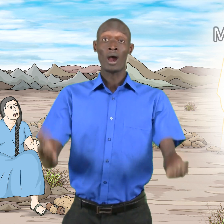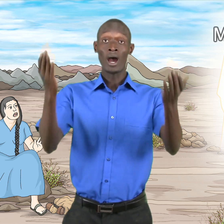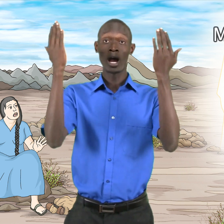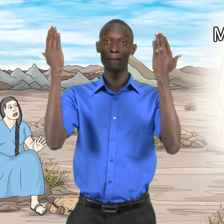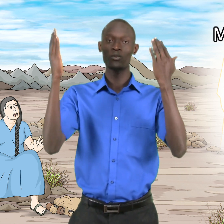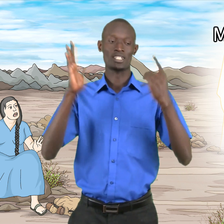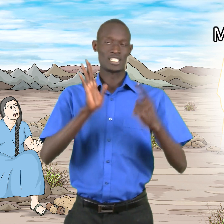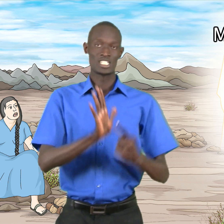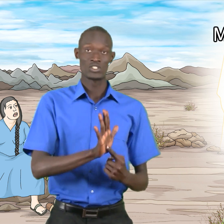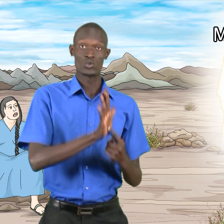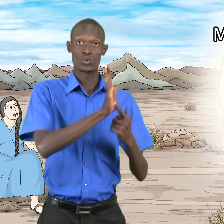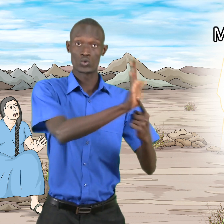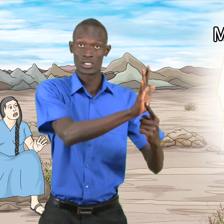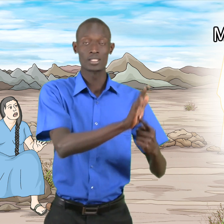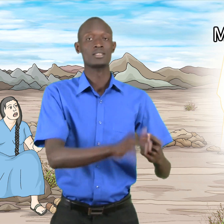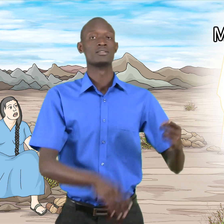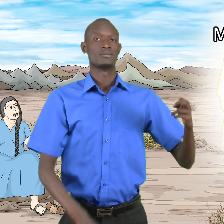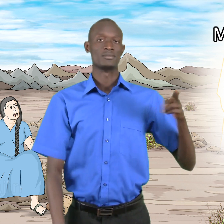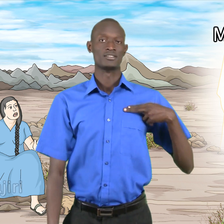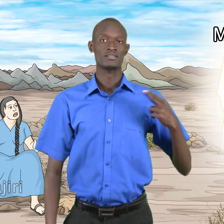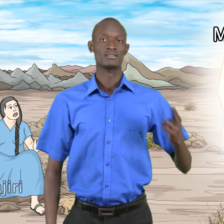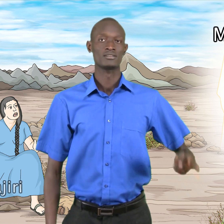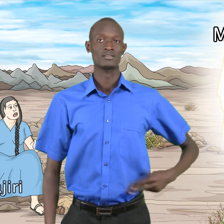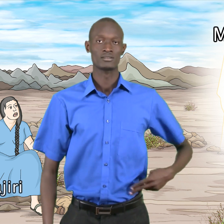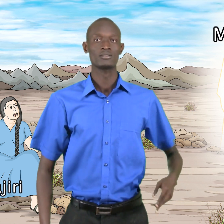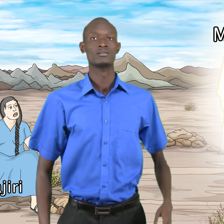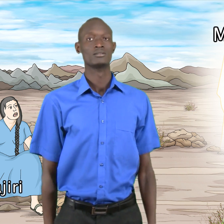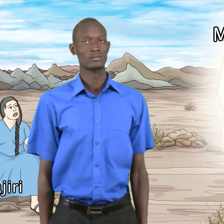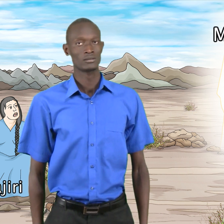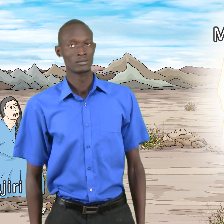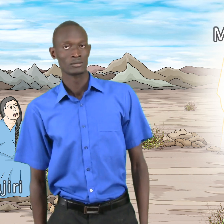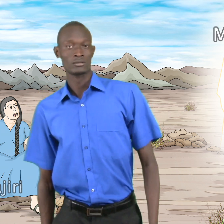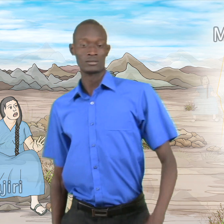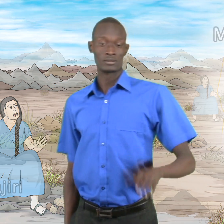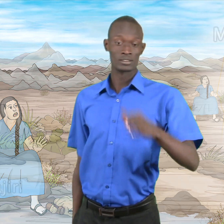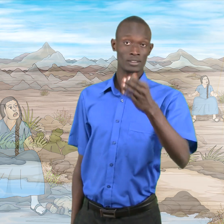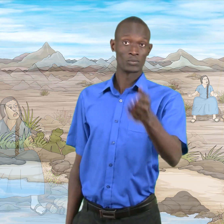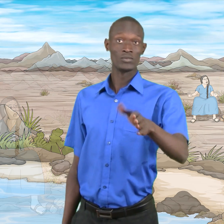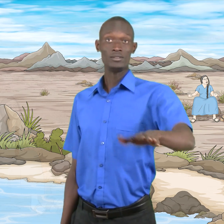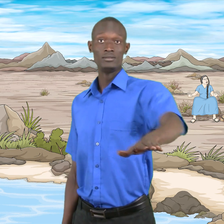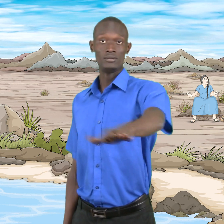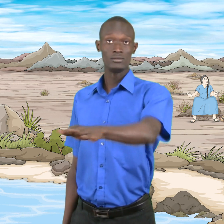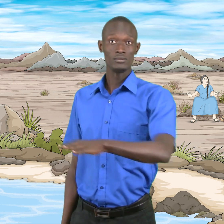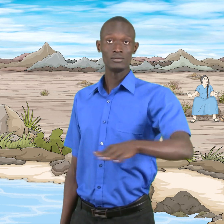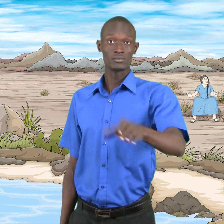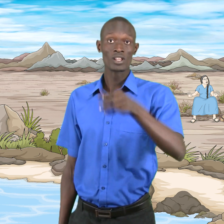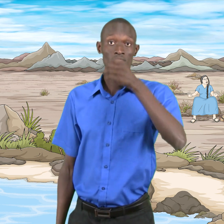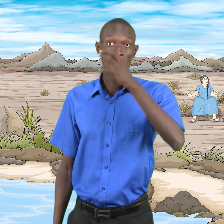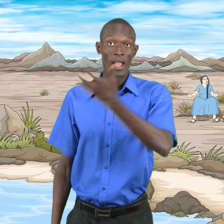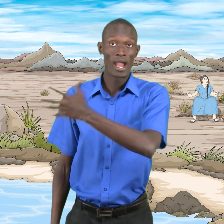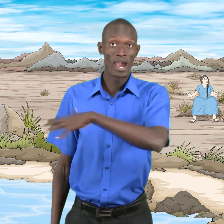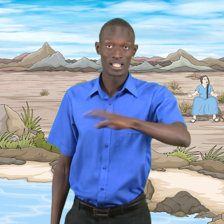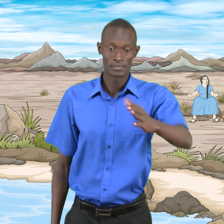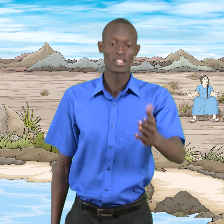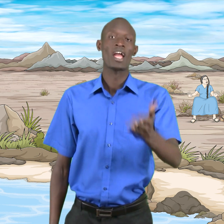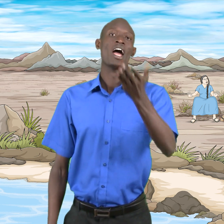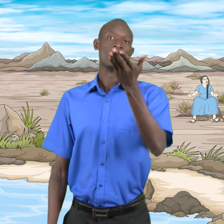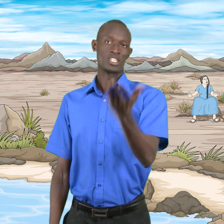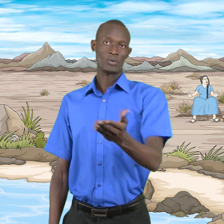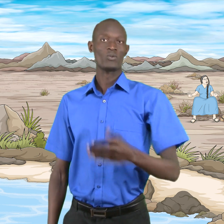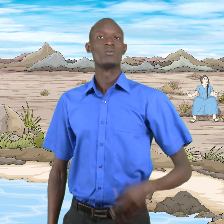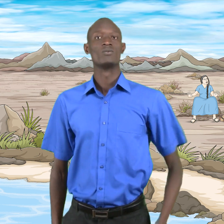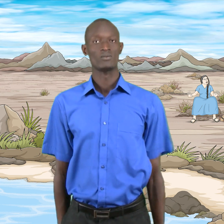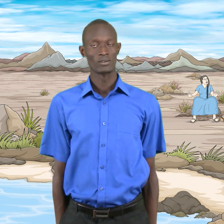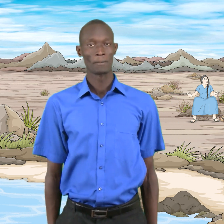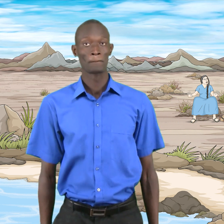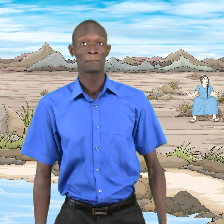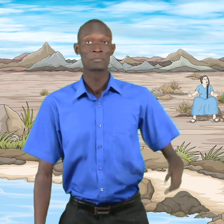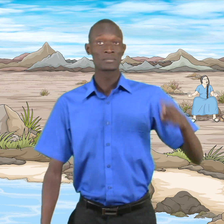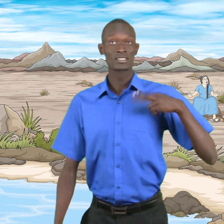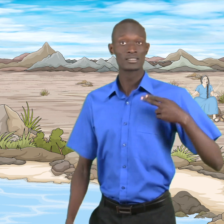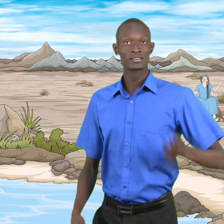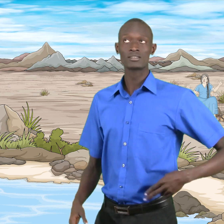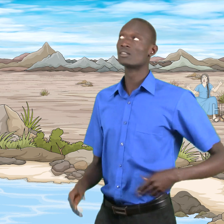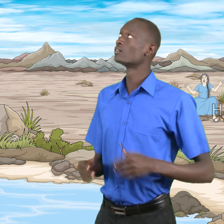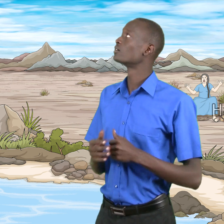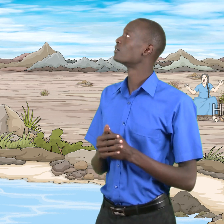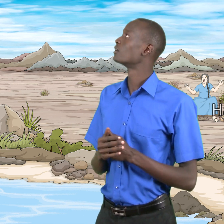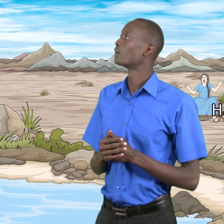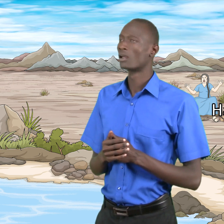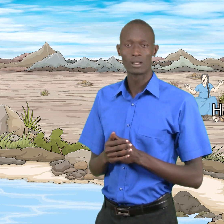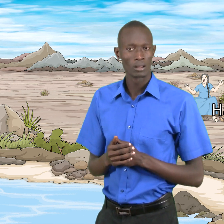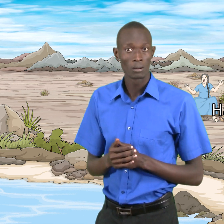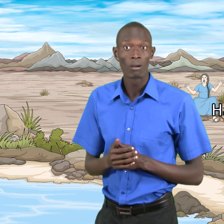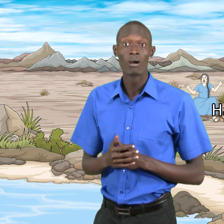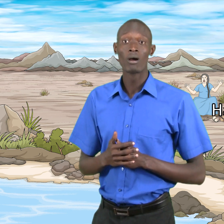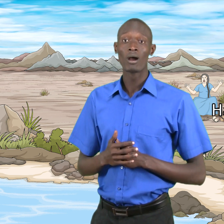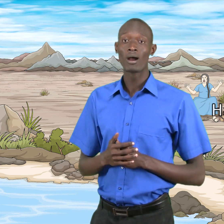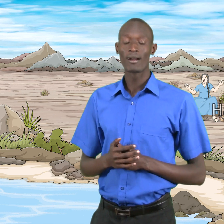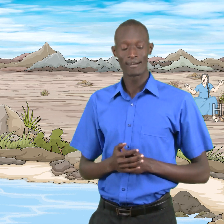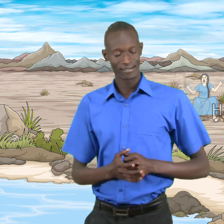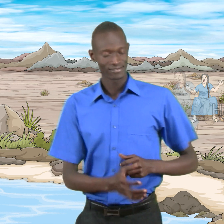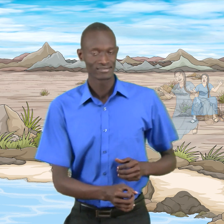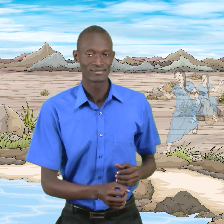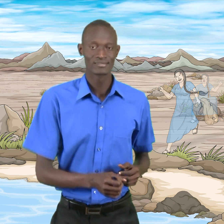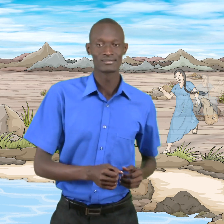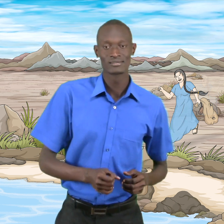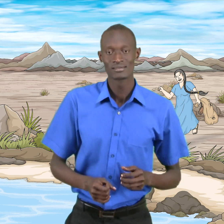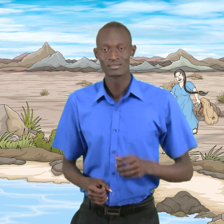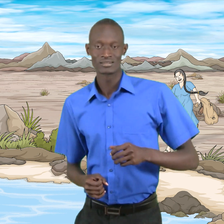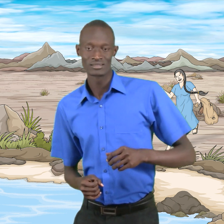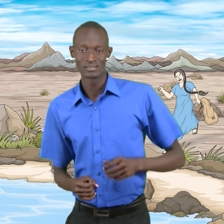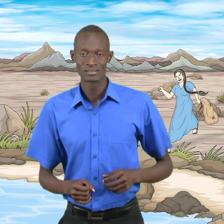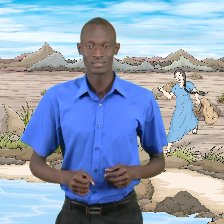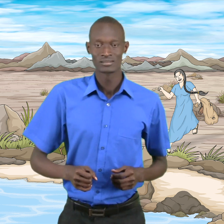Then God opened her eyes, and she saw a well of water.